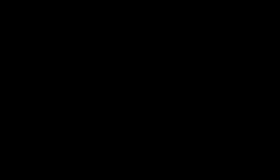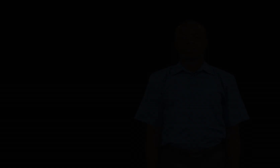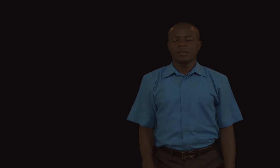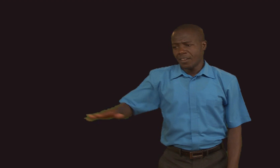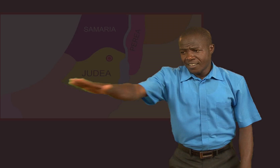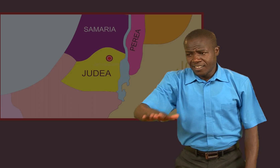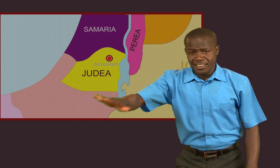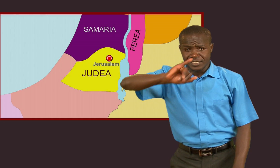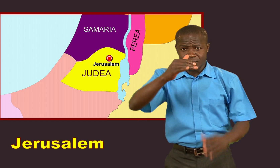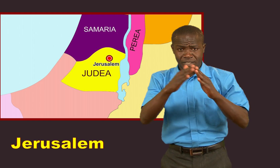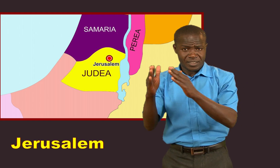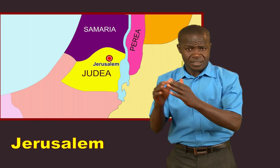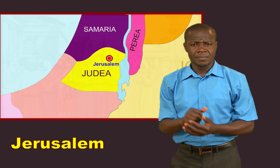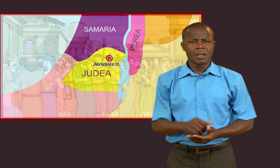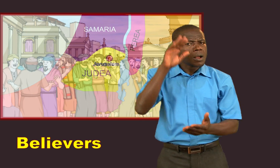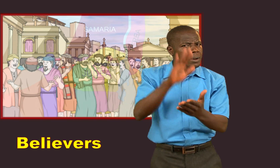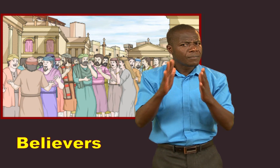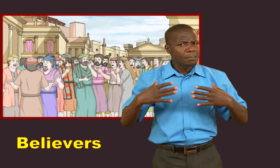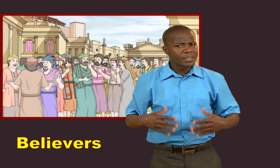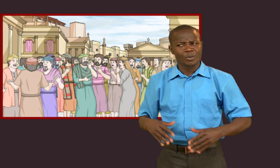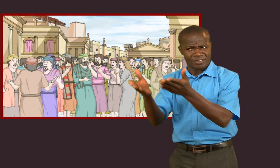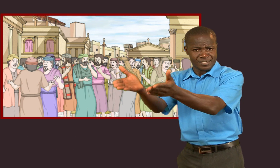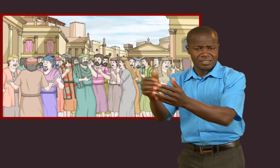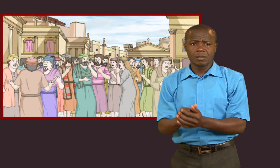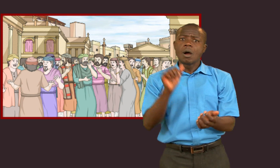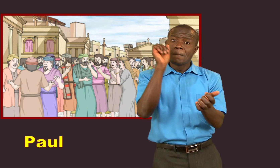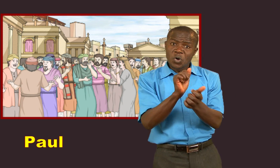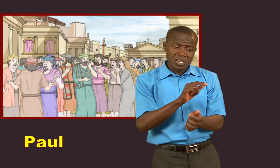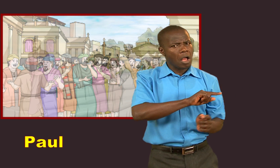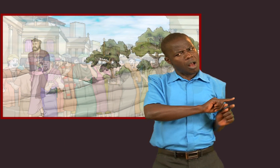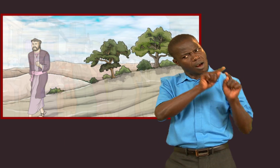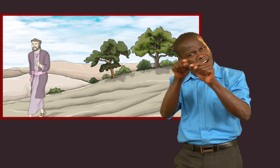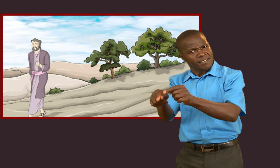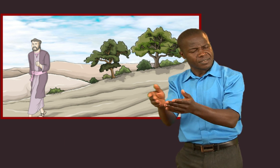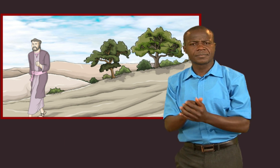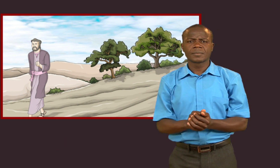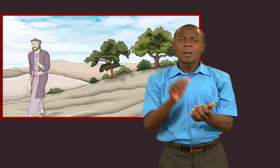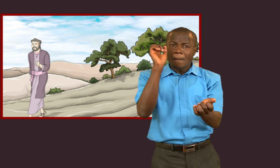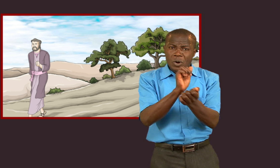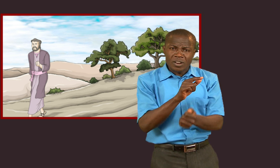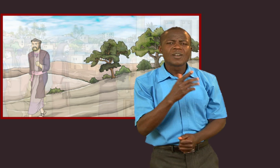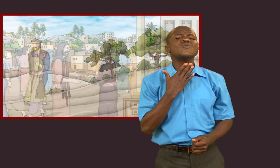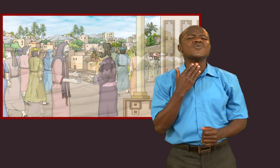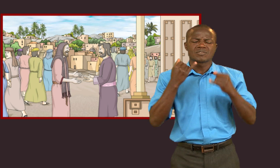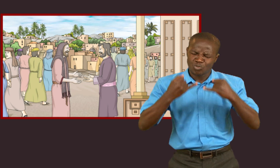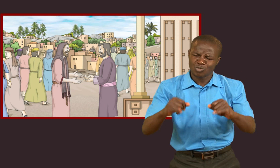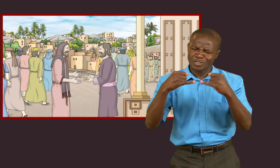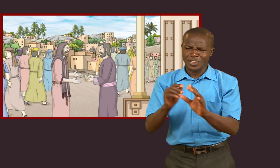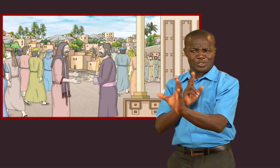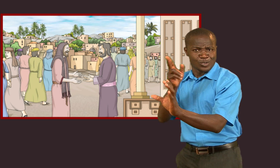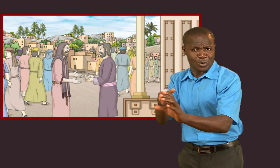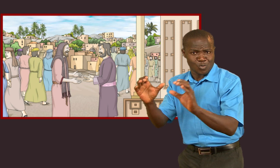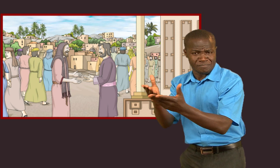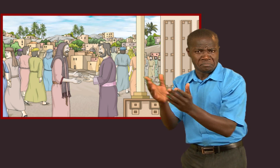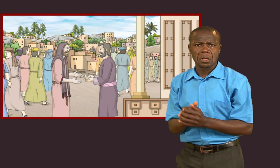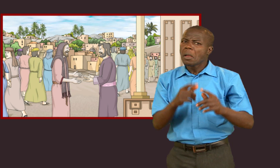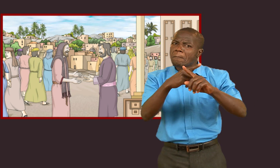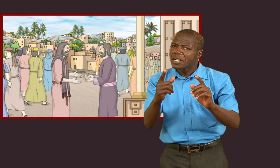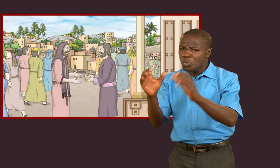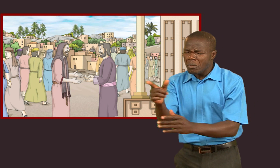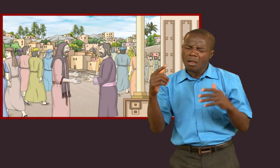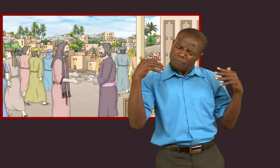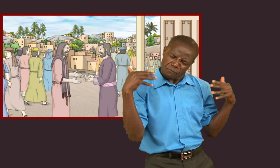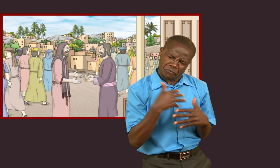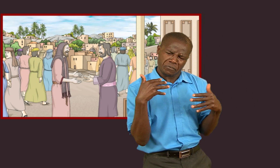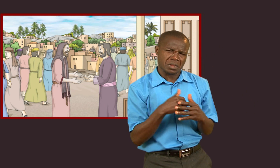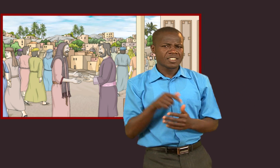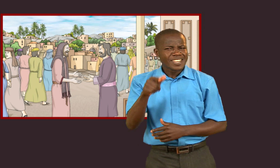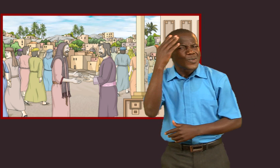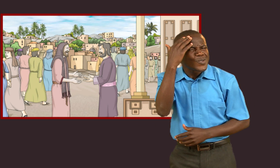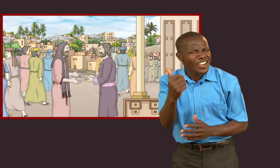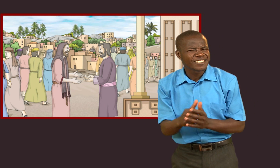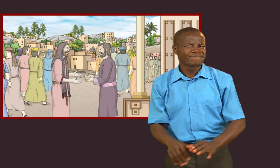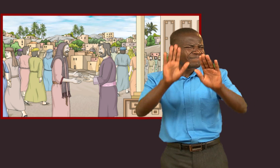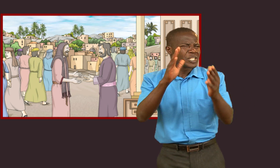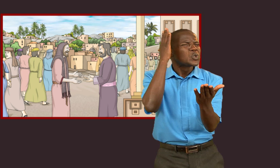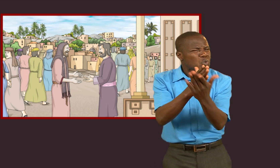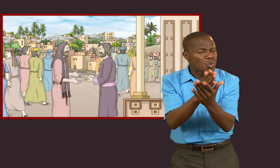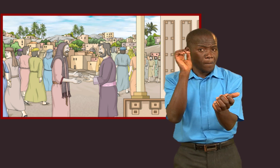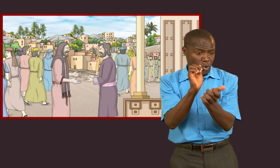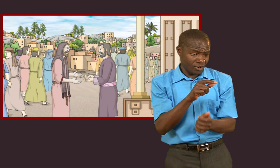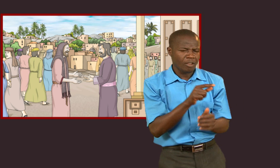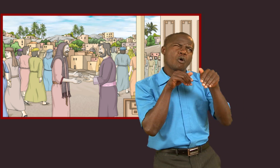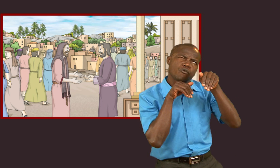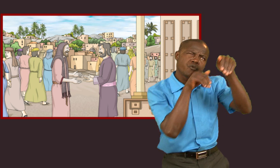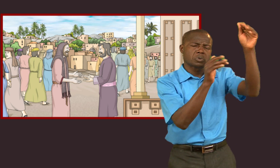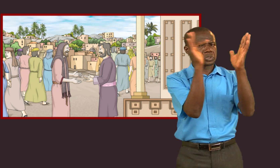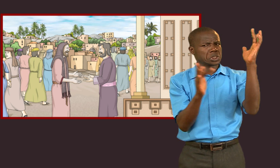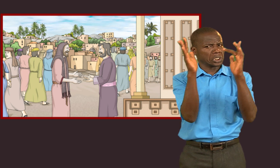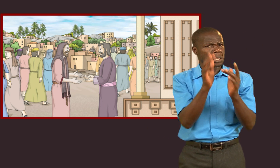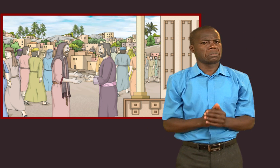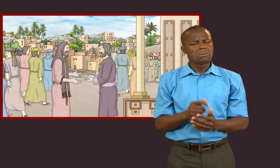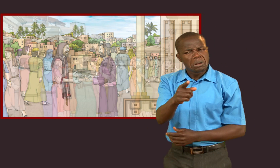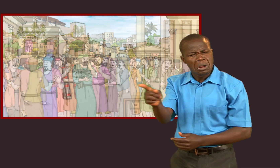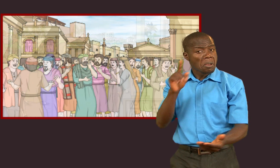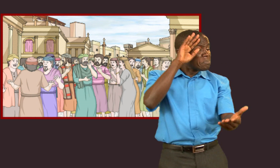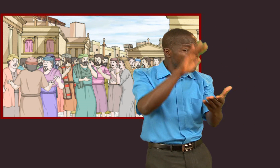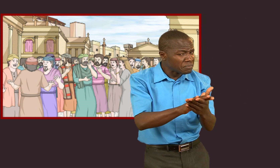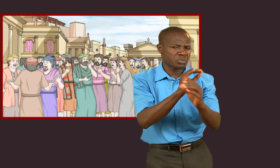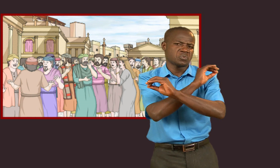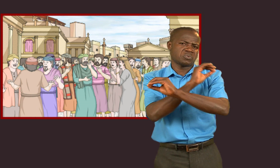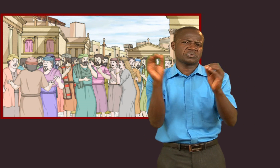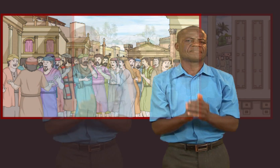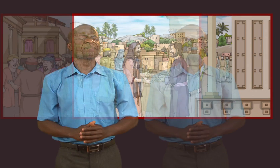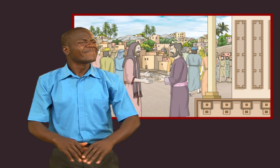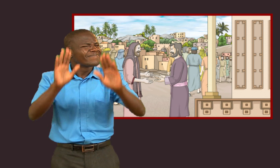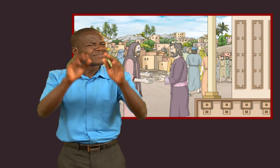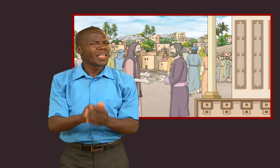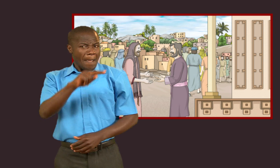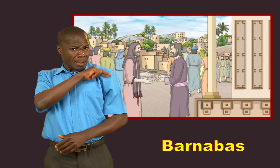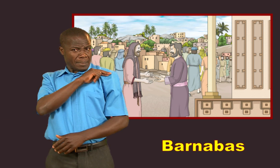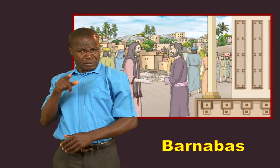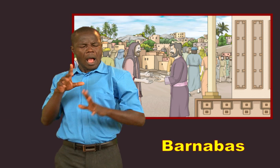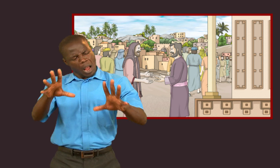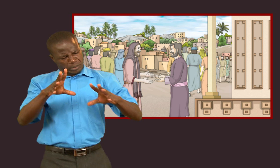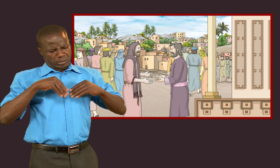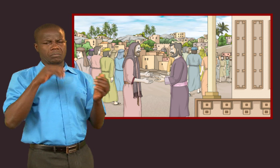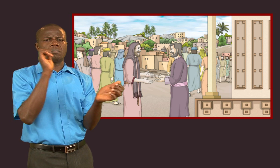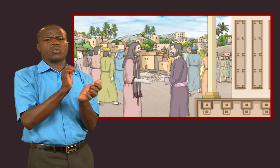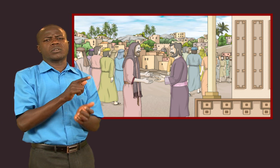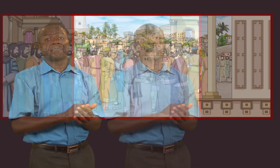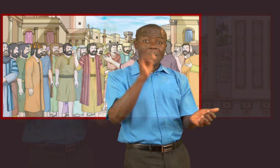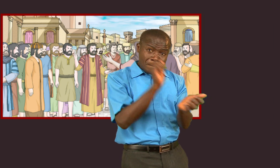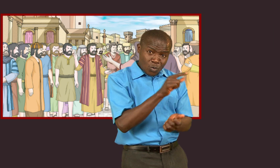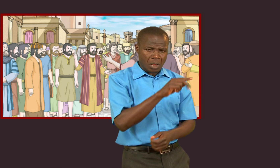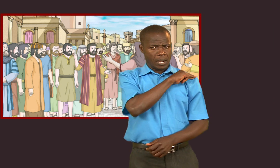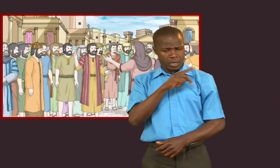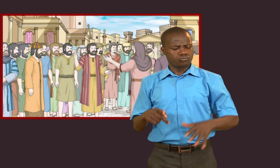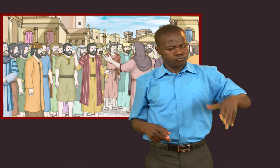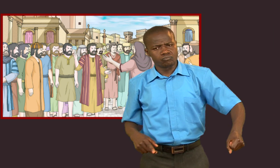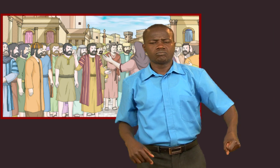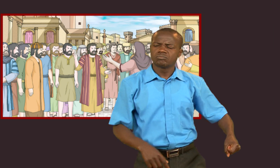When Saul arrived in Jerusalem, he tried to join the disciples, but they were all afraid of him, not believing that he was a disciple.